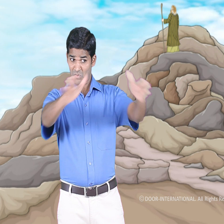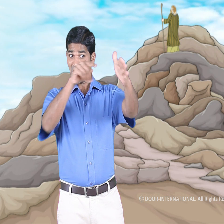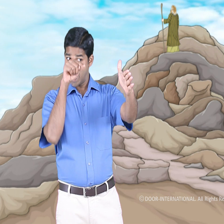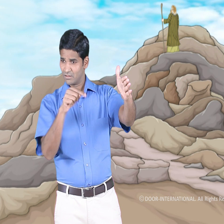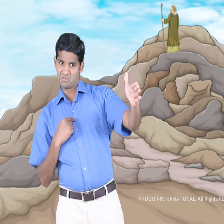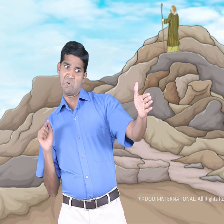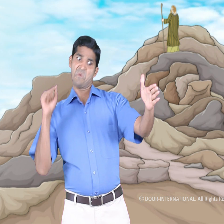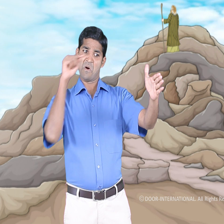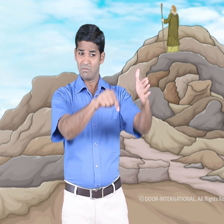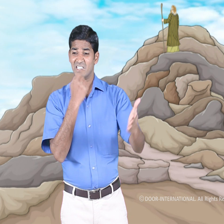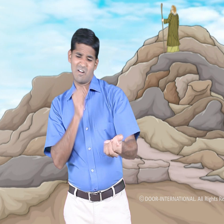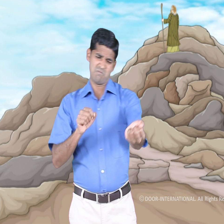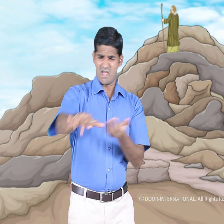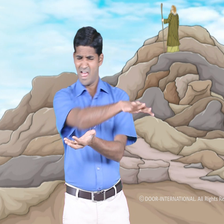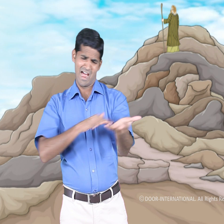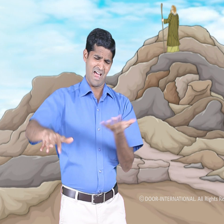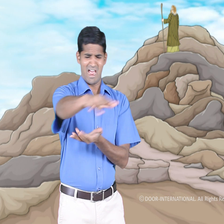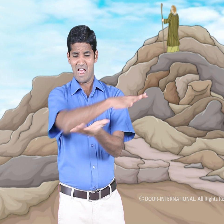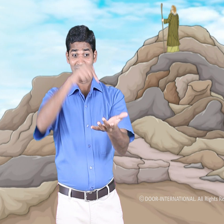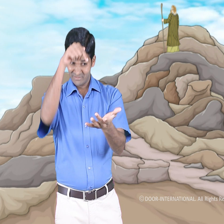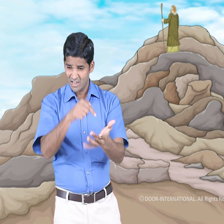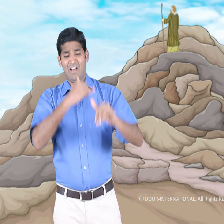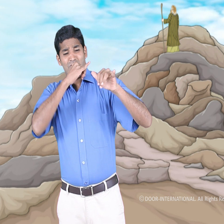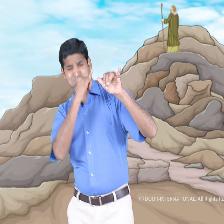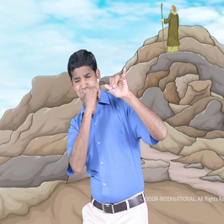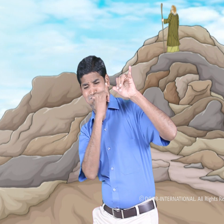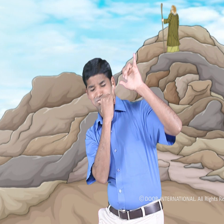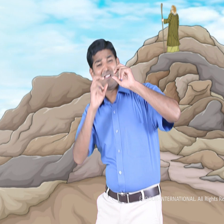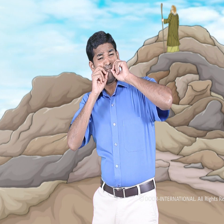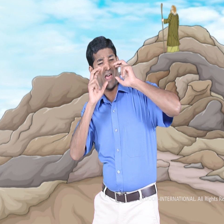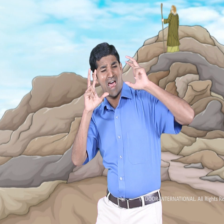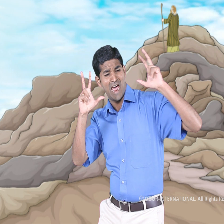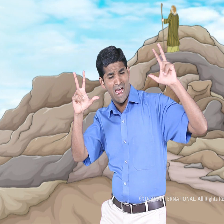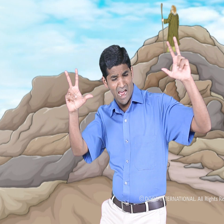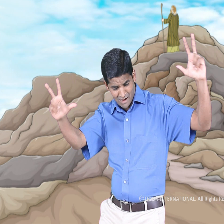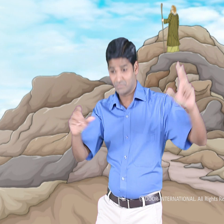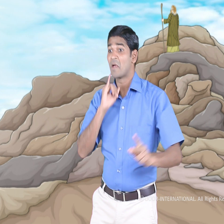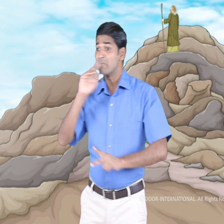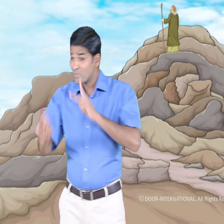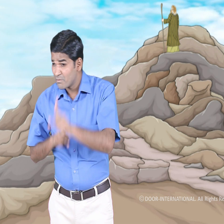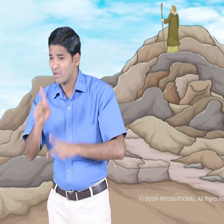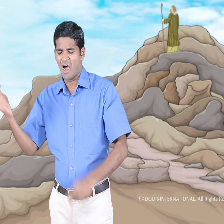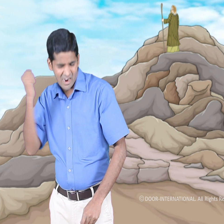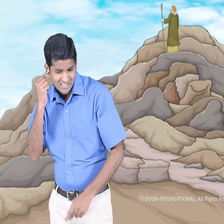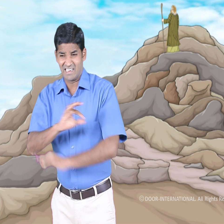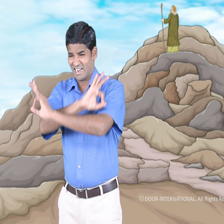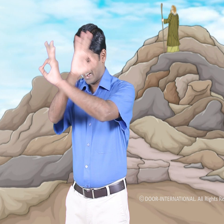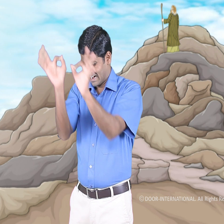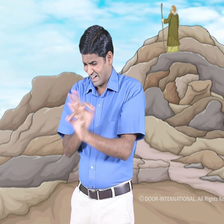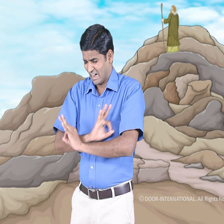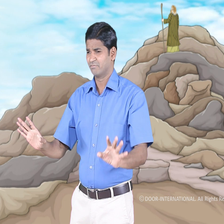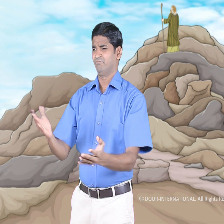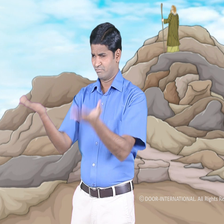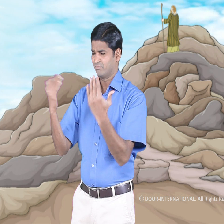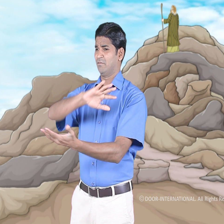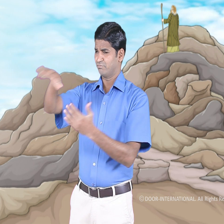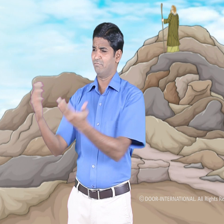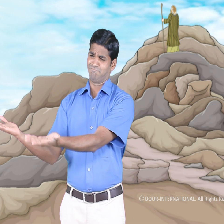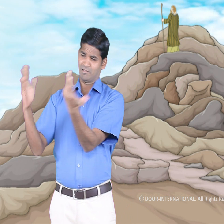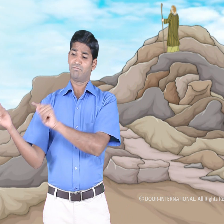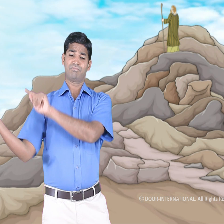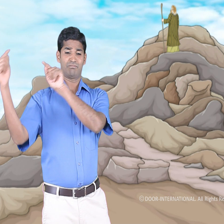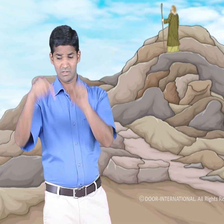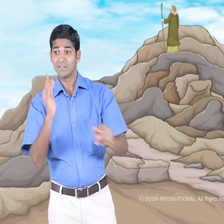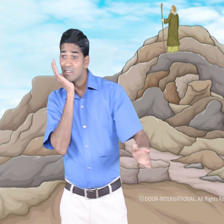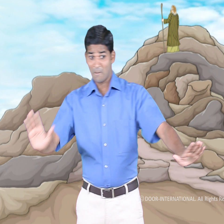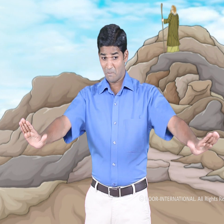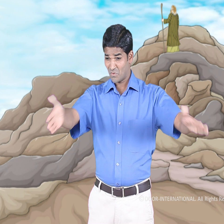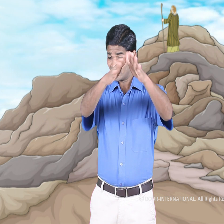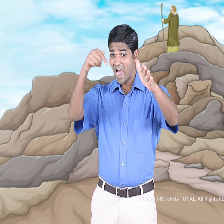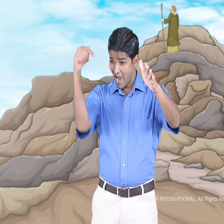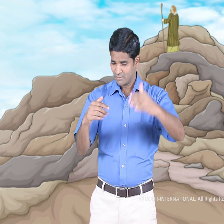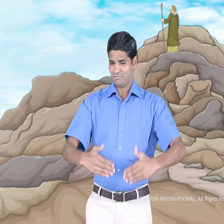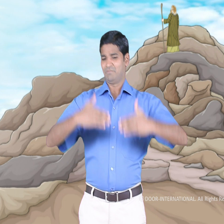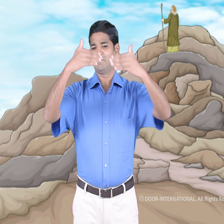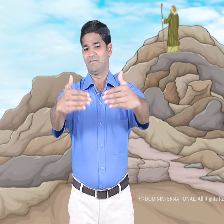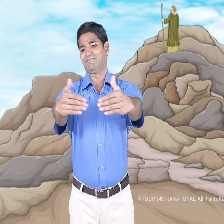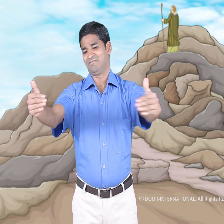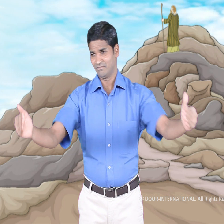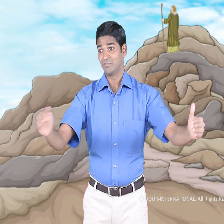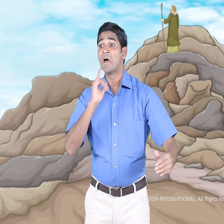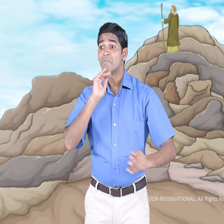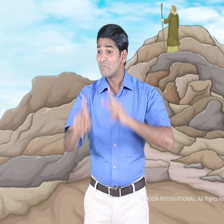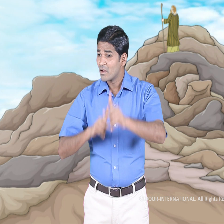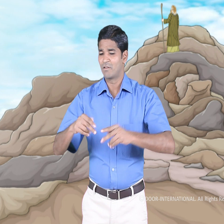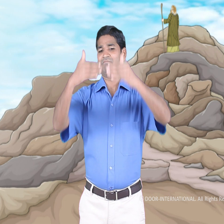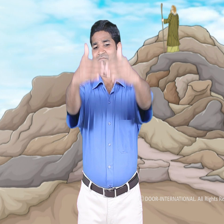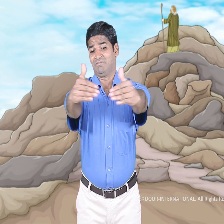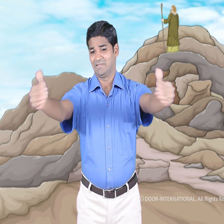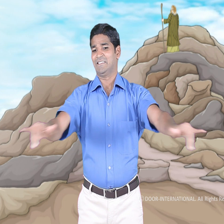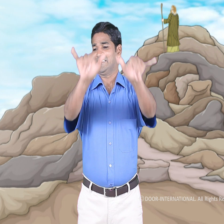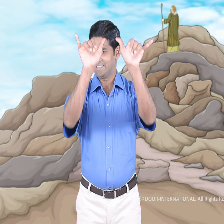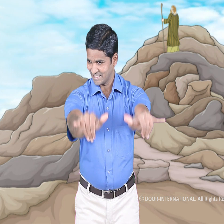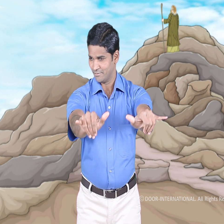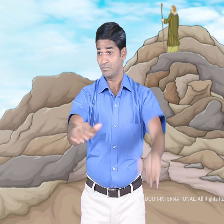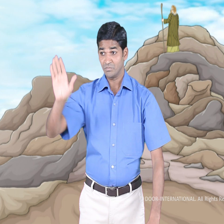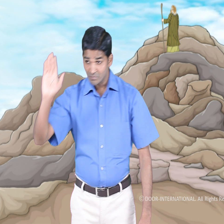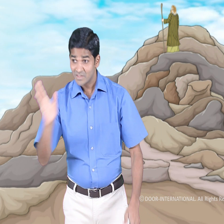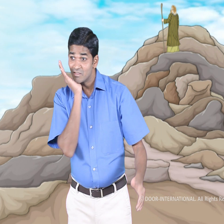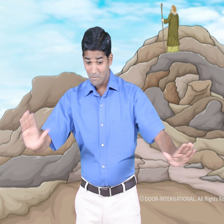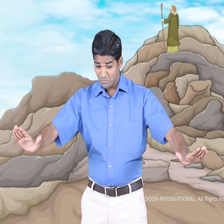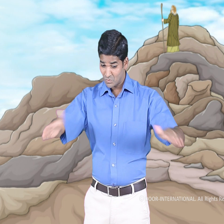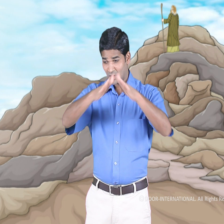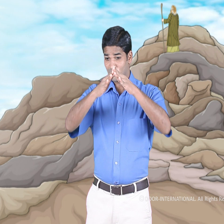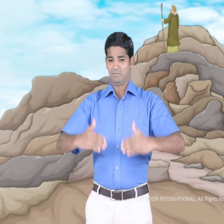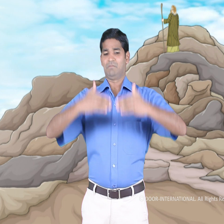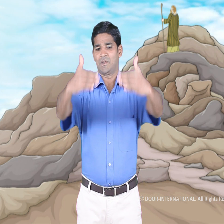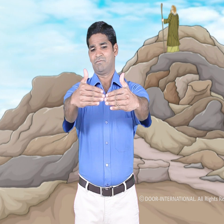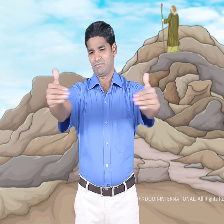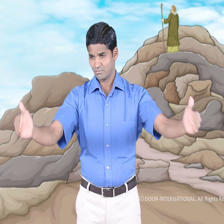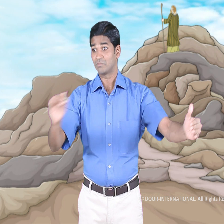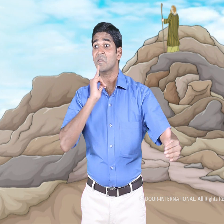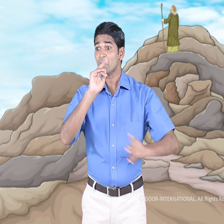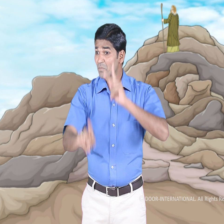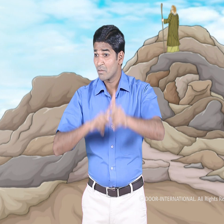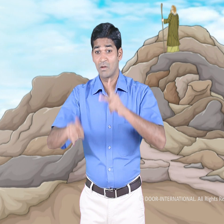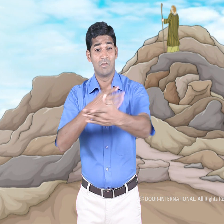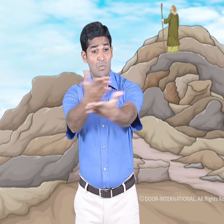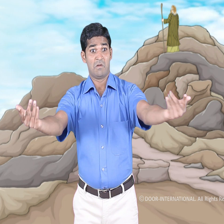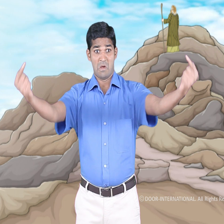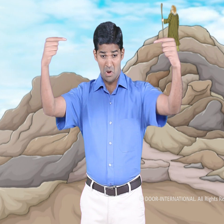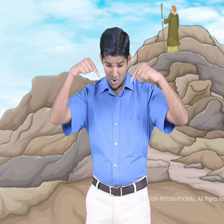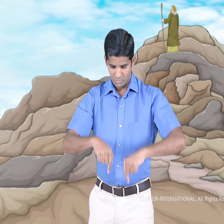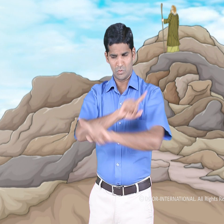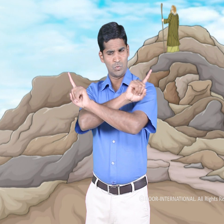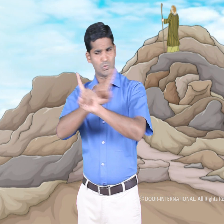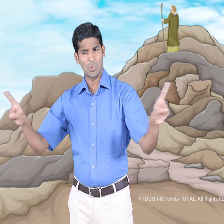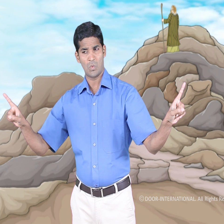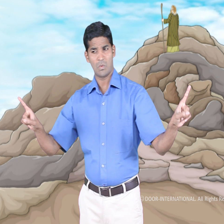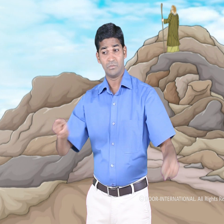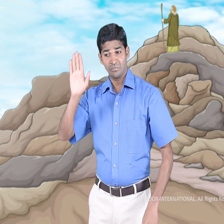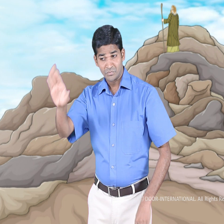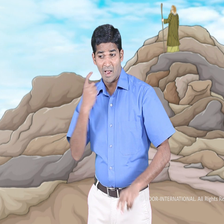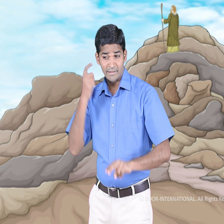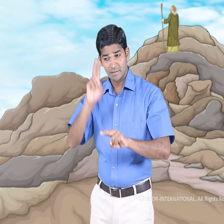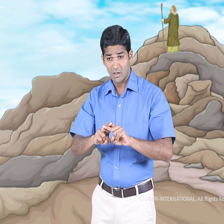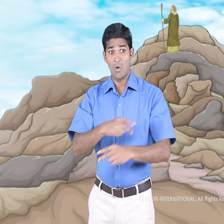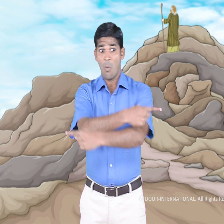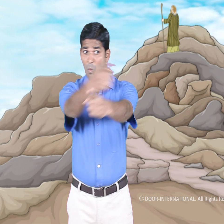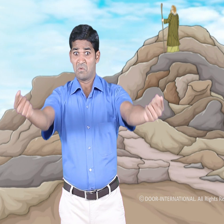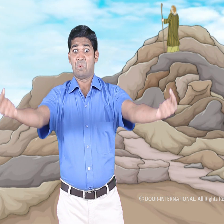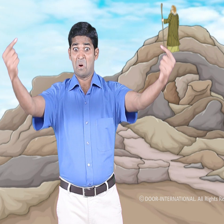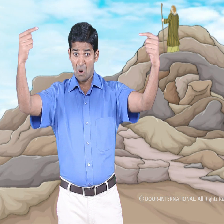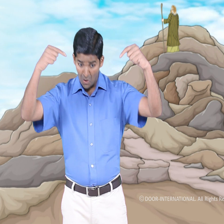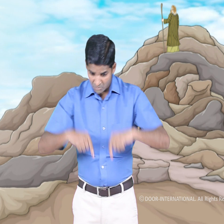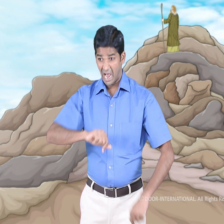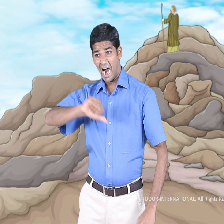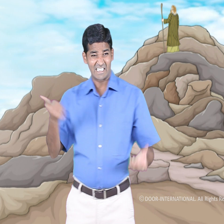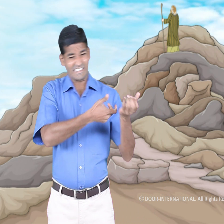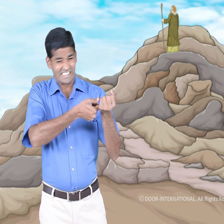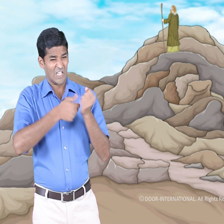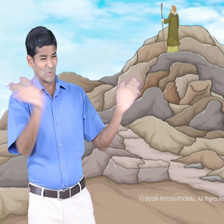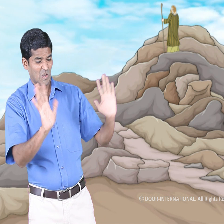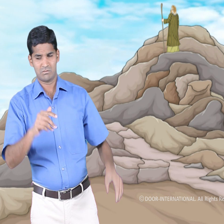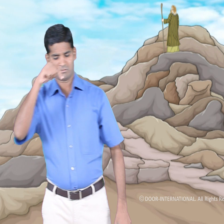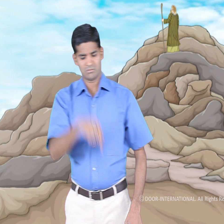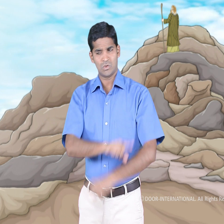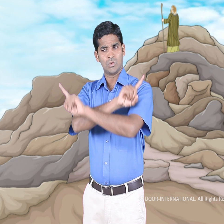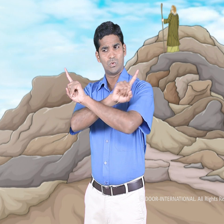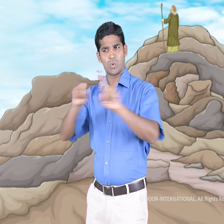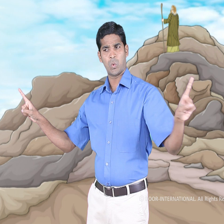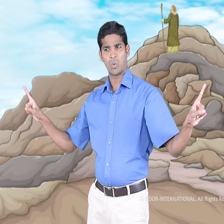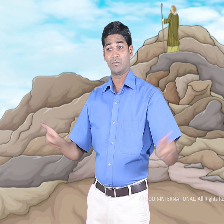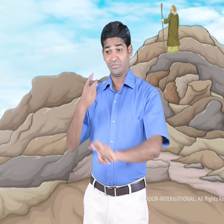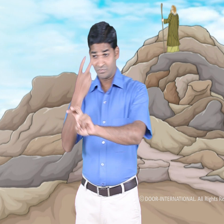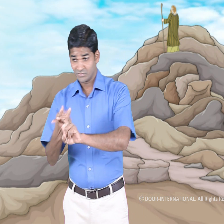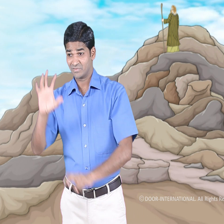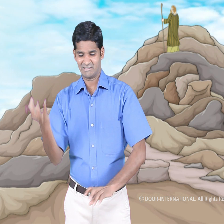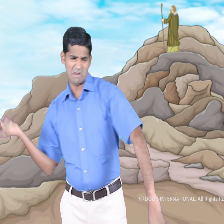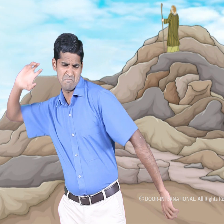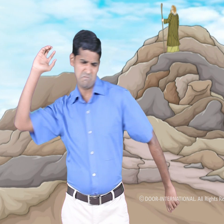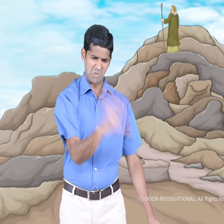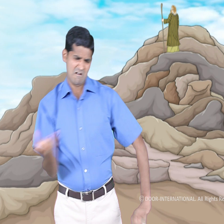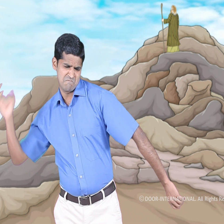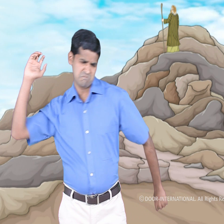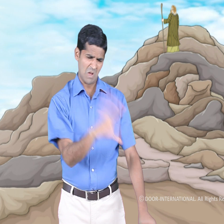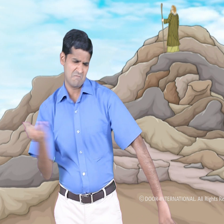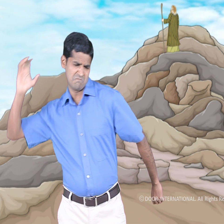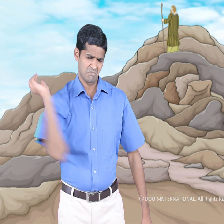And you are to set up a boundary for the people around the mountain and tell them, ‘Be careful not to go up on the mountain or touch its base. Whoever touches the mountain shall surely be put to death.